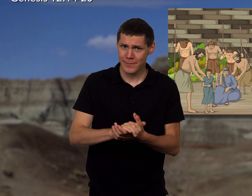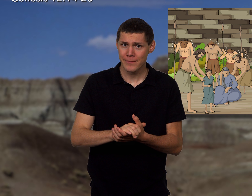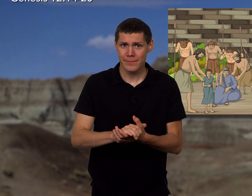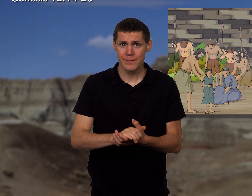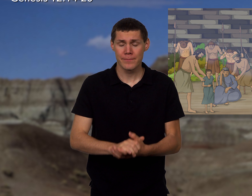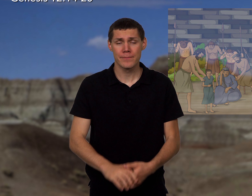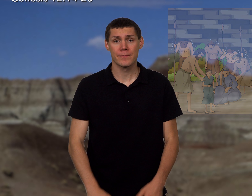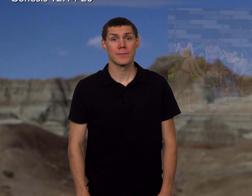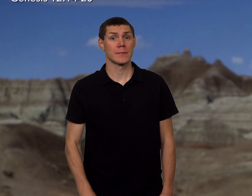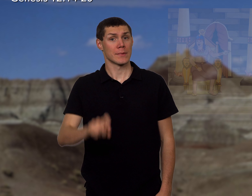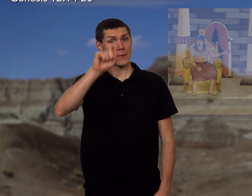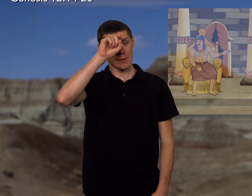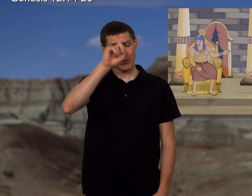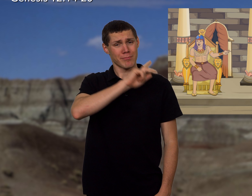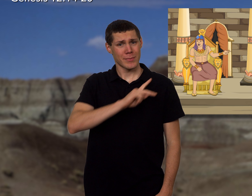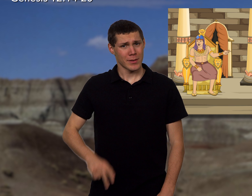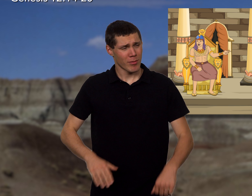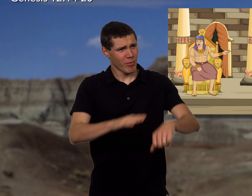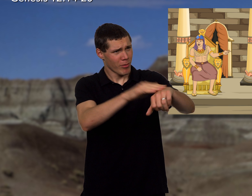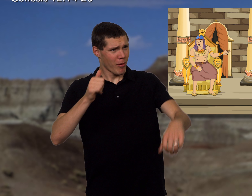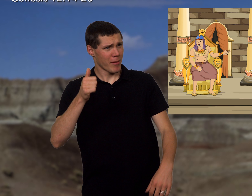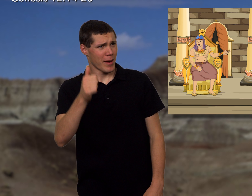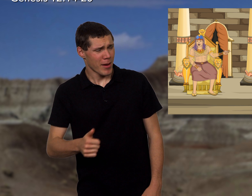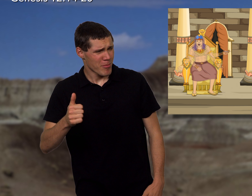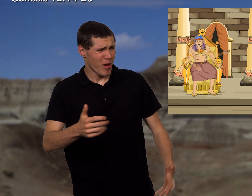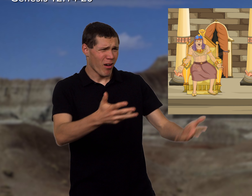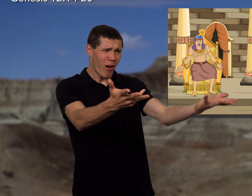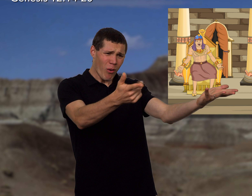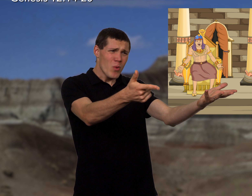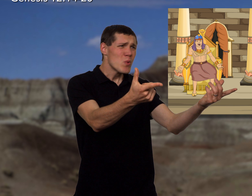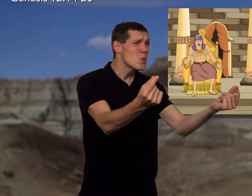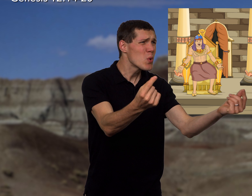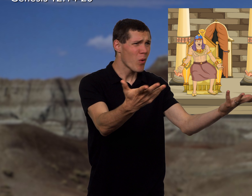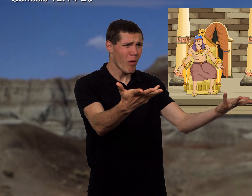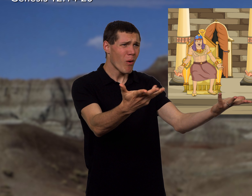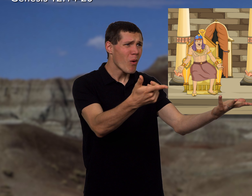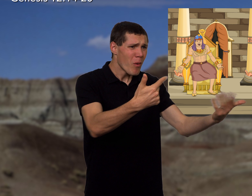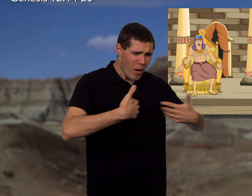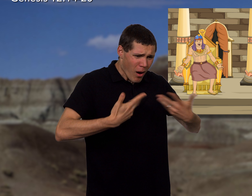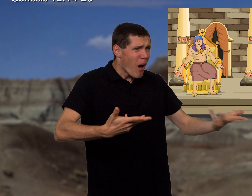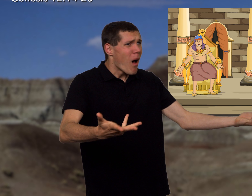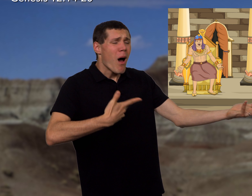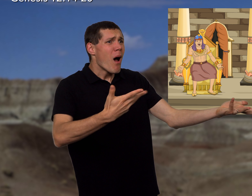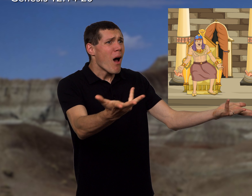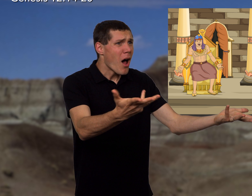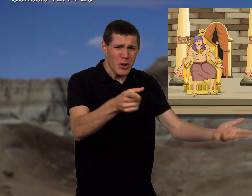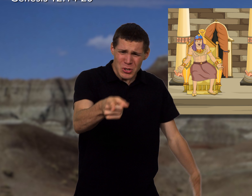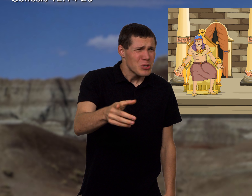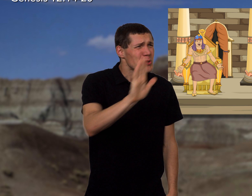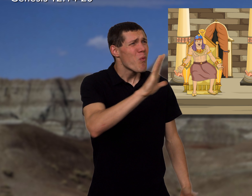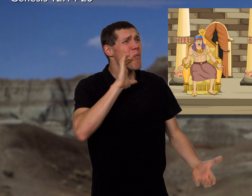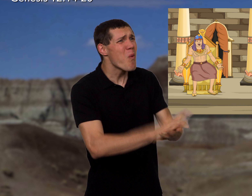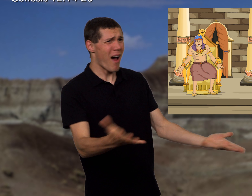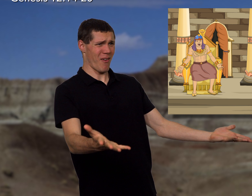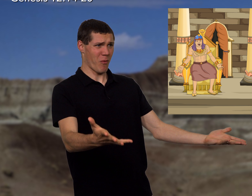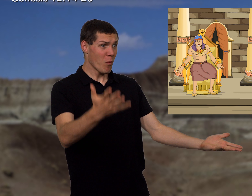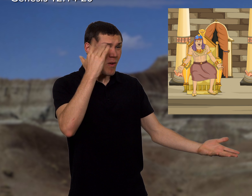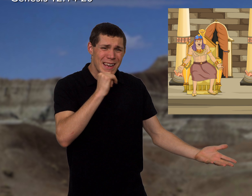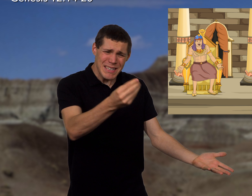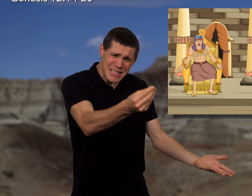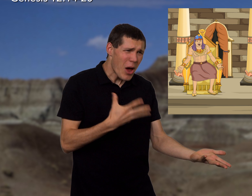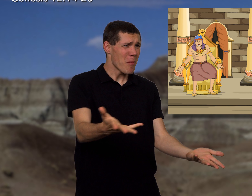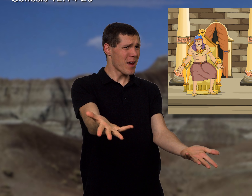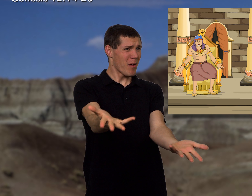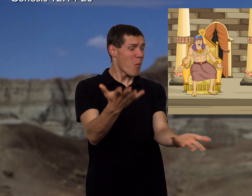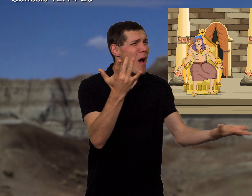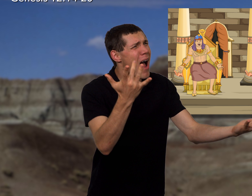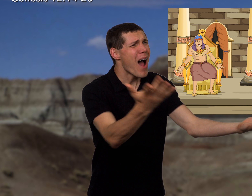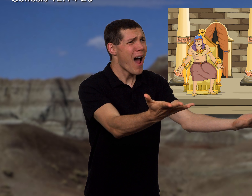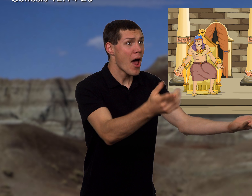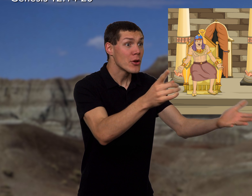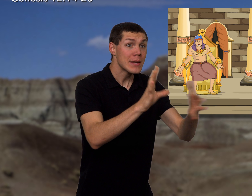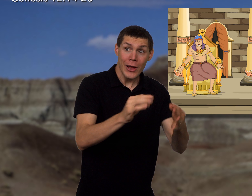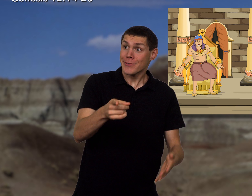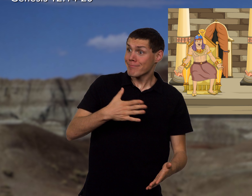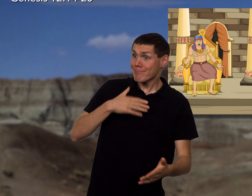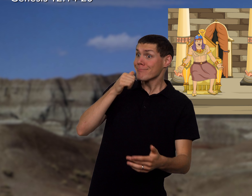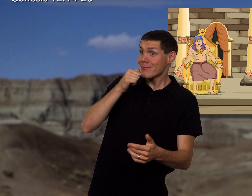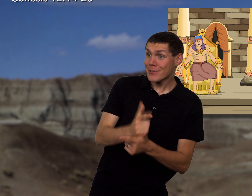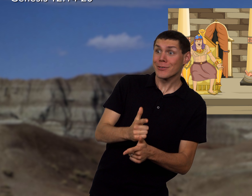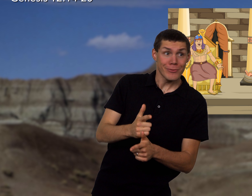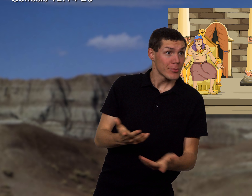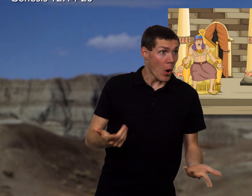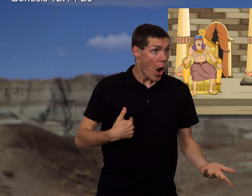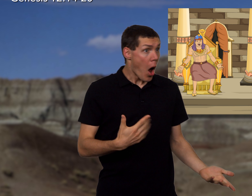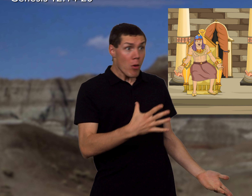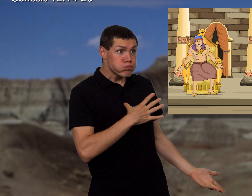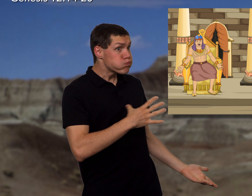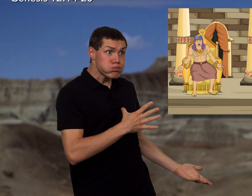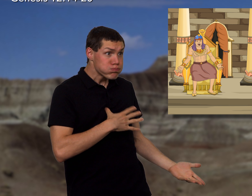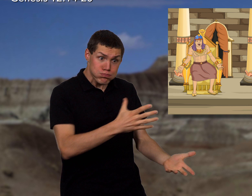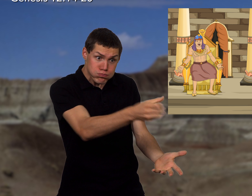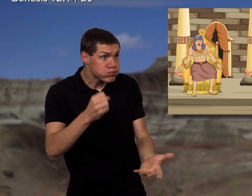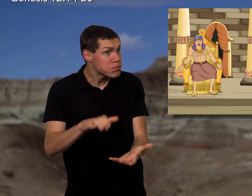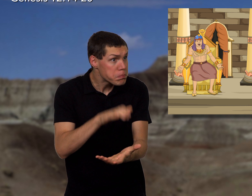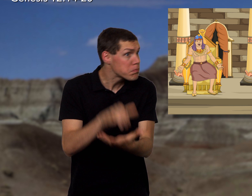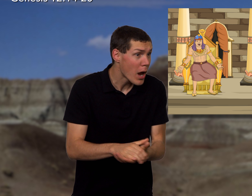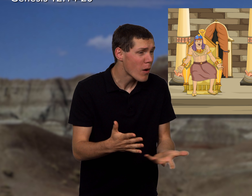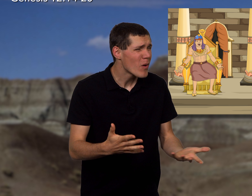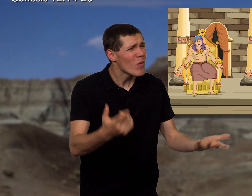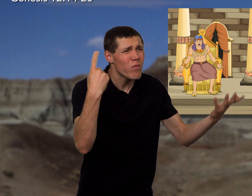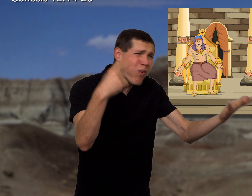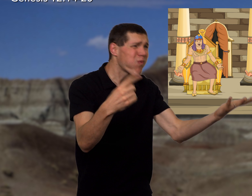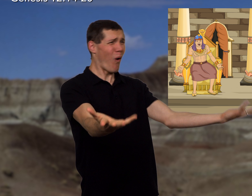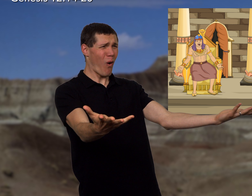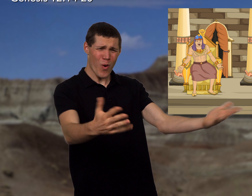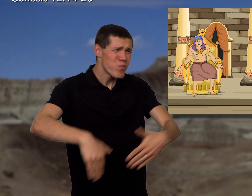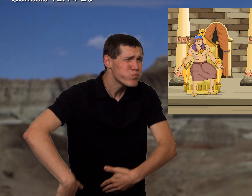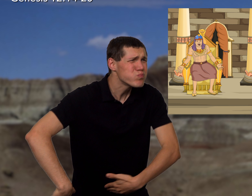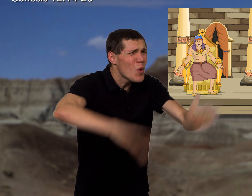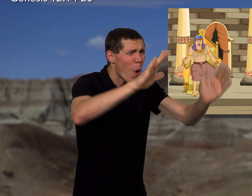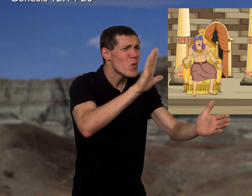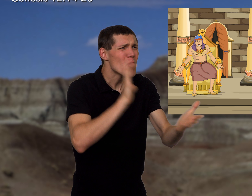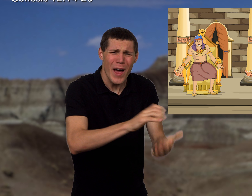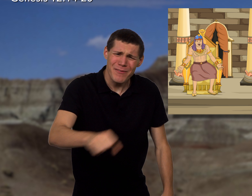So Pharaoh summoned Abram and asked, “What have you done to me? Why didn’t you tell me she was your wife?